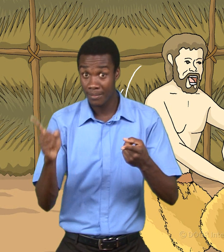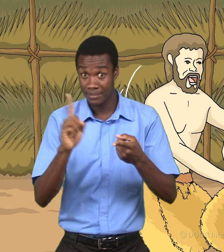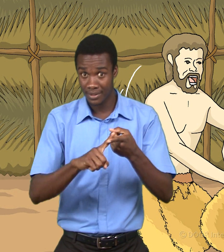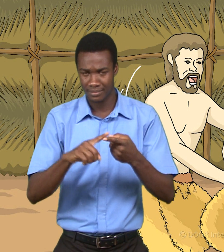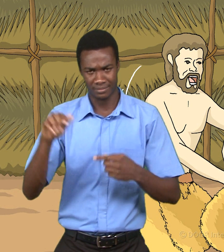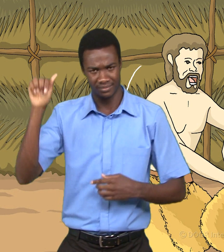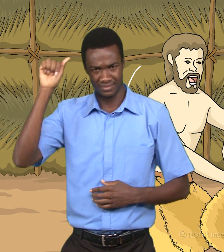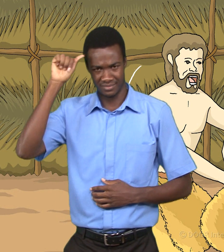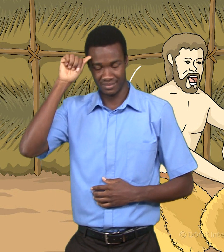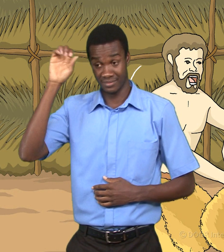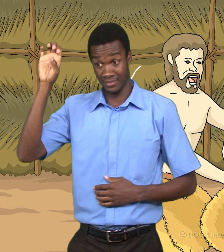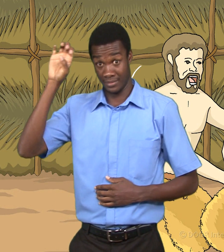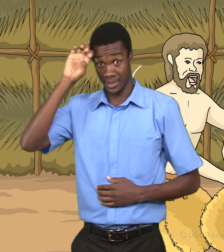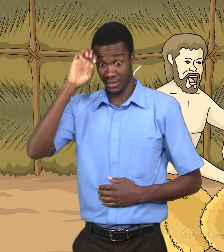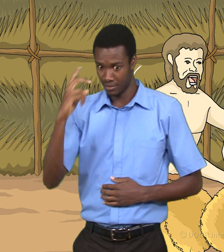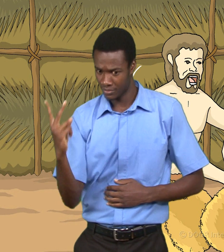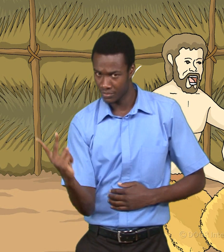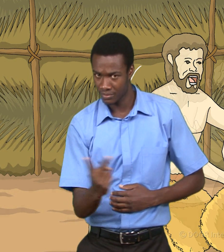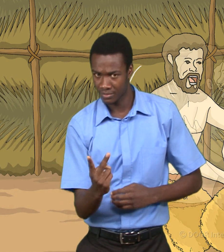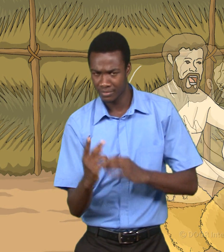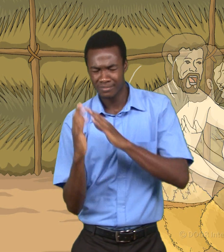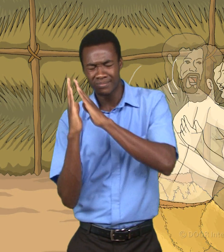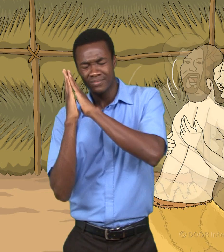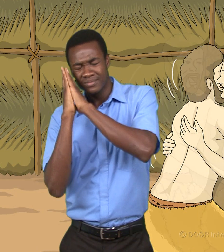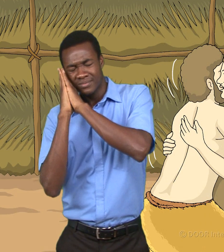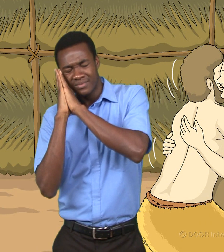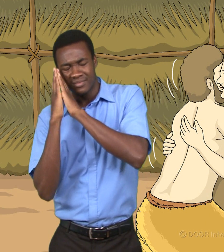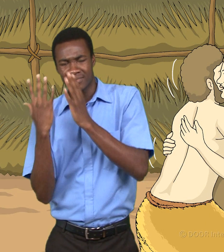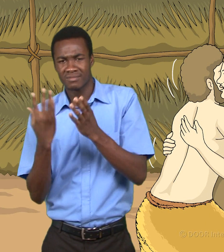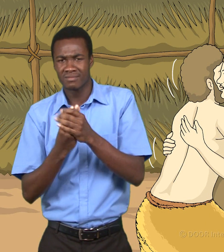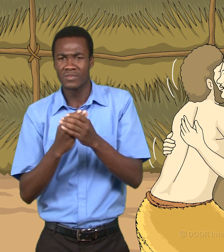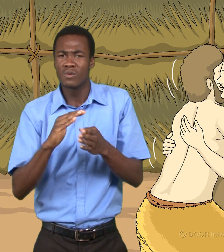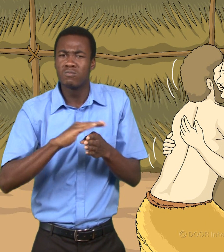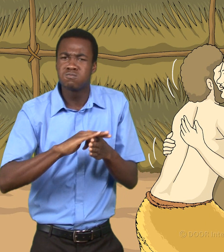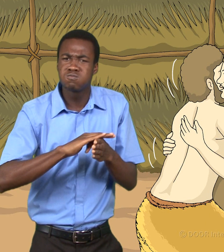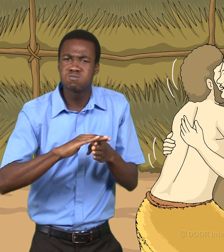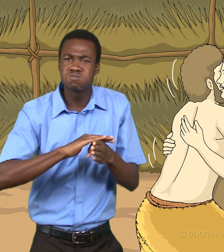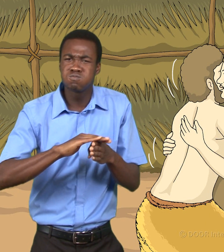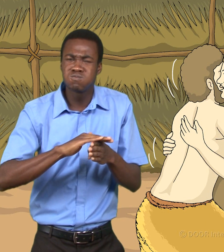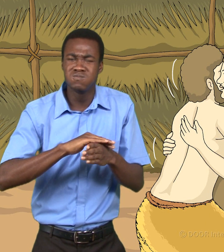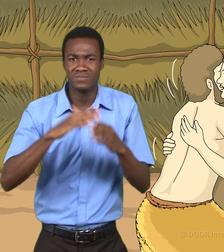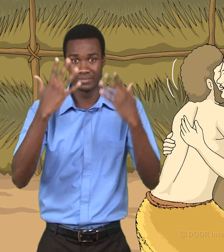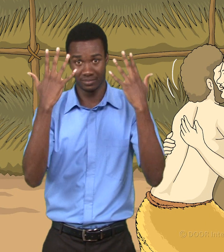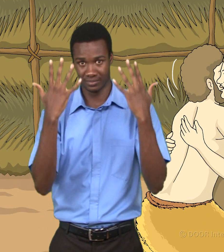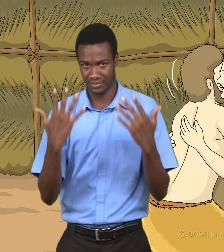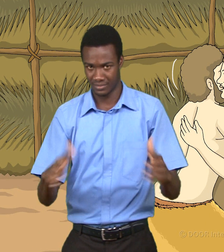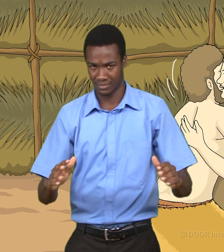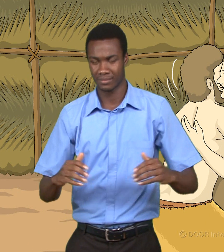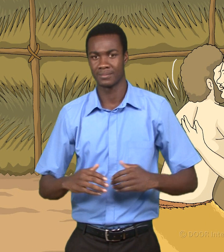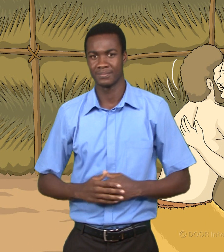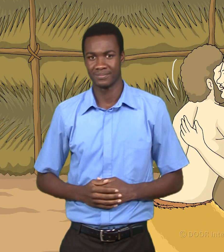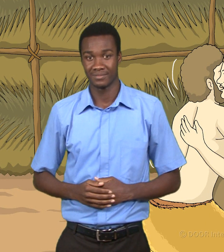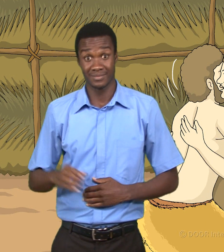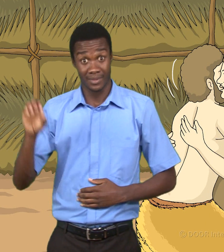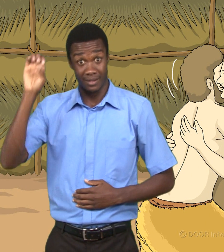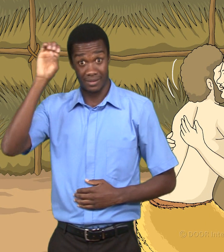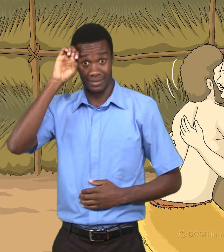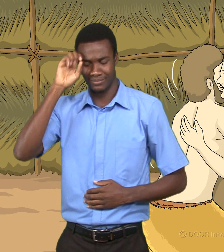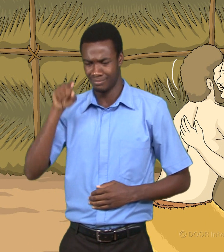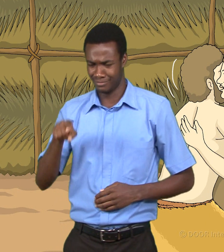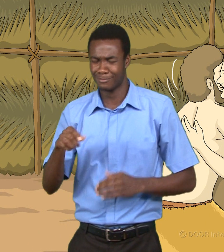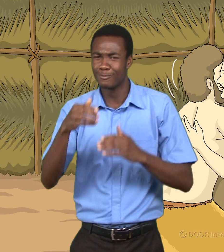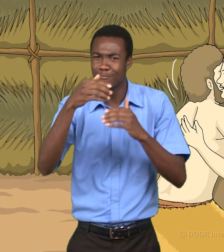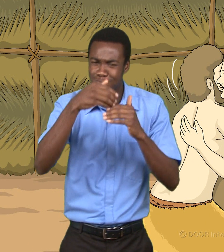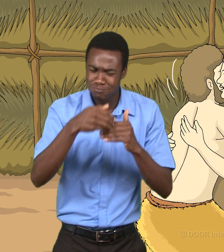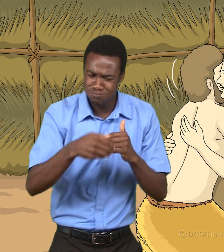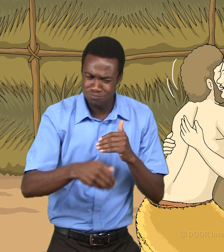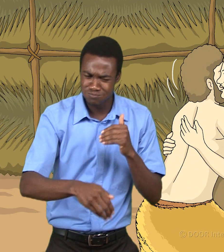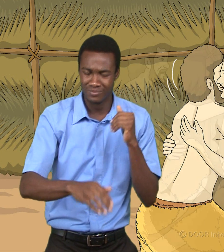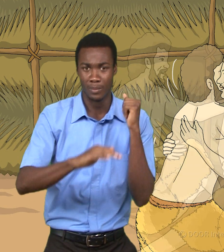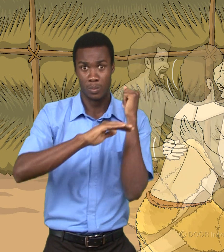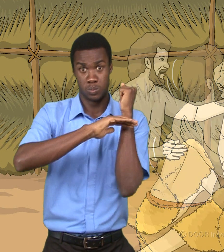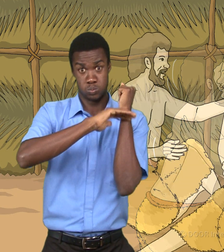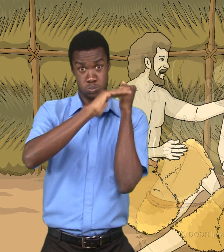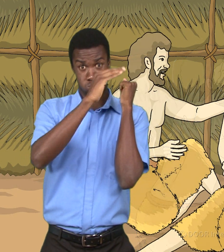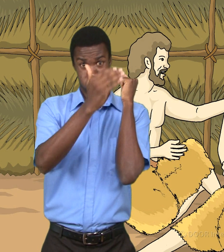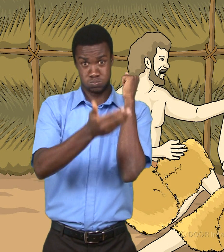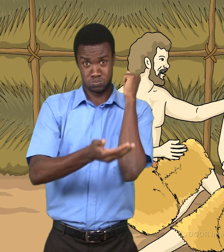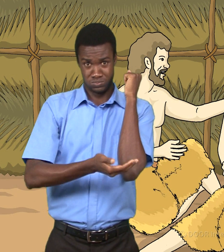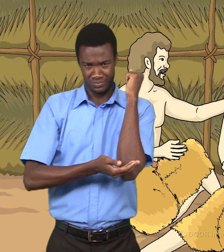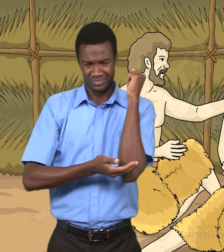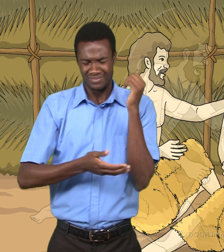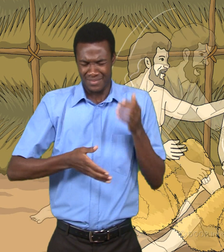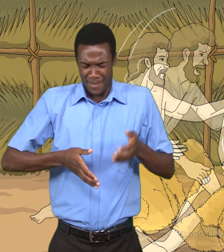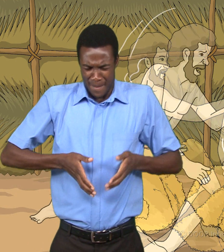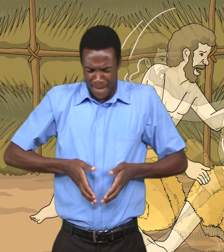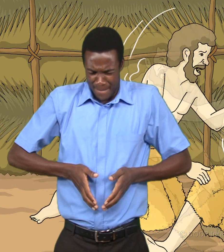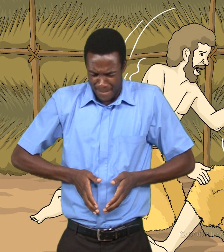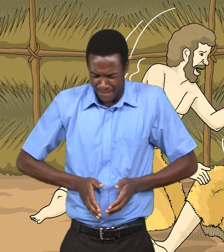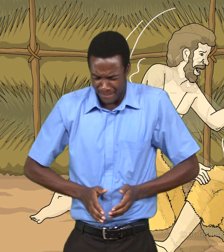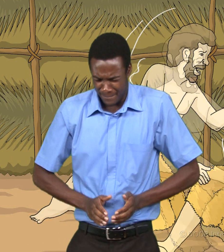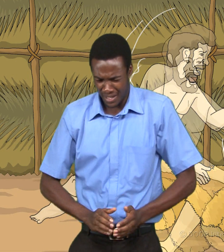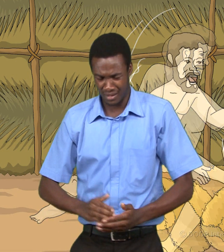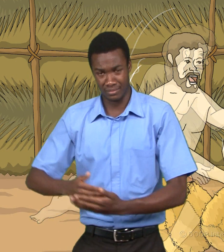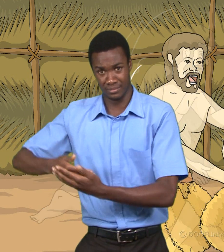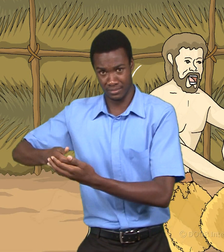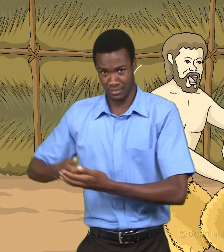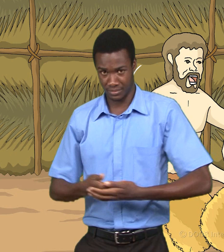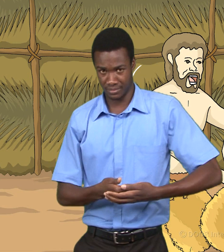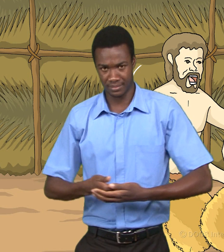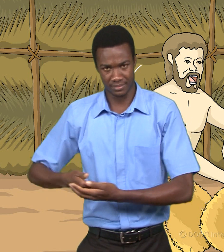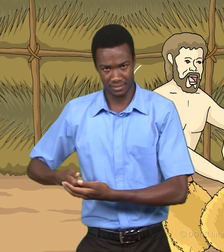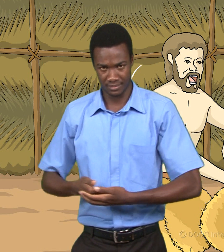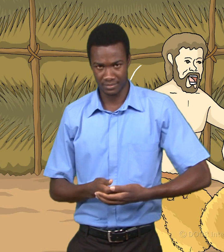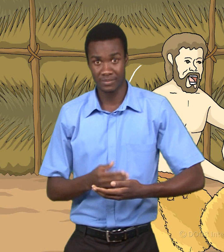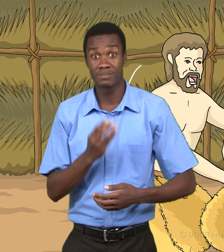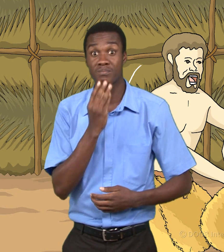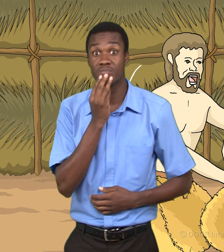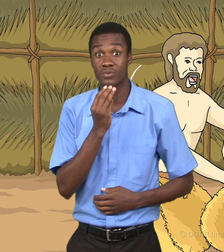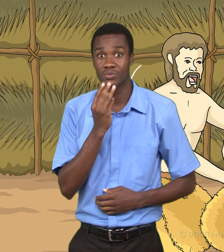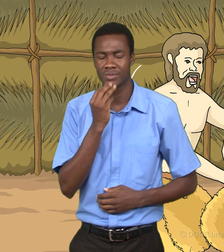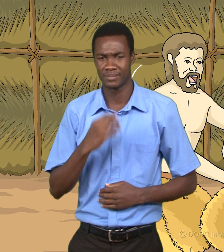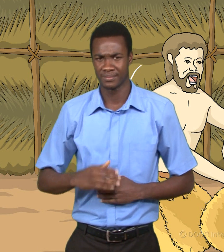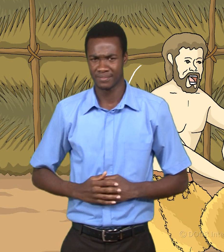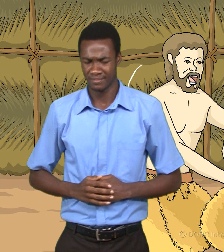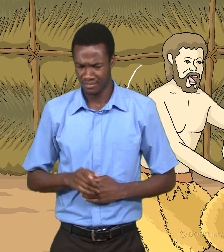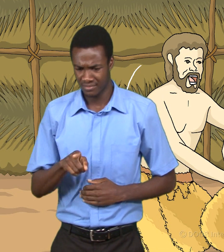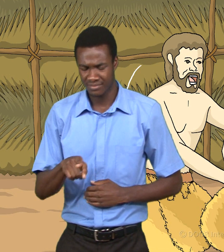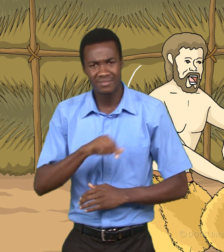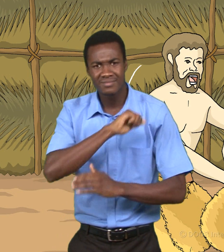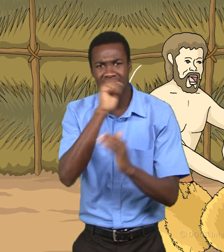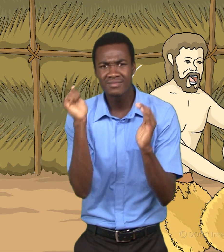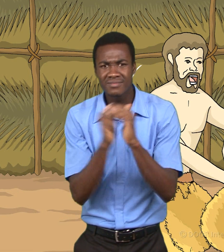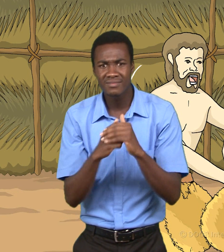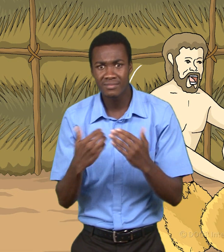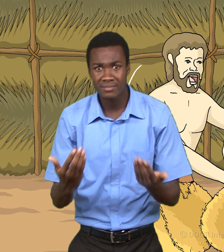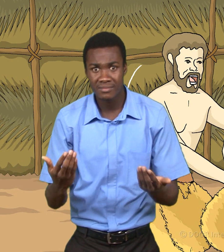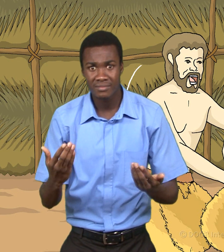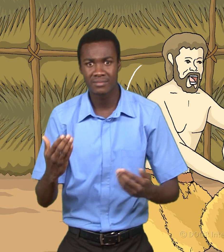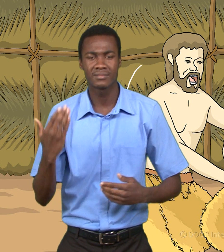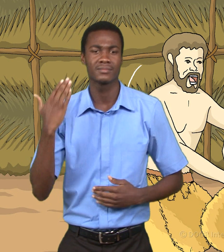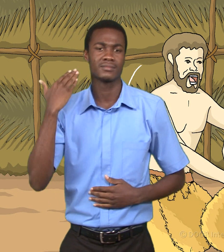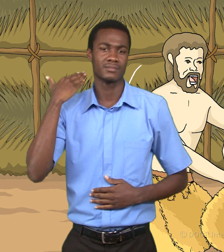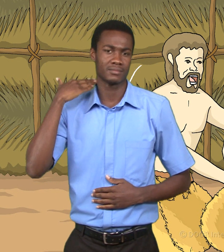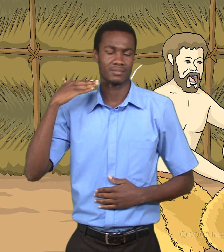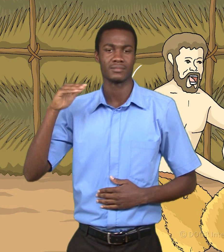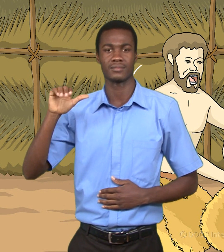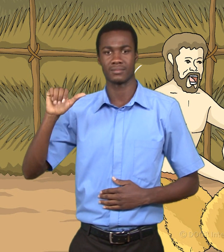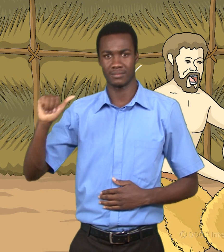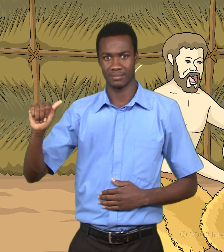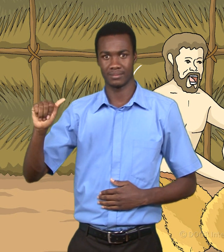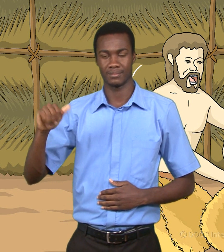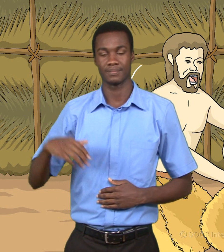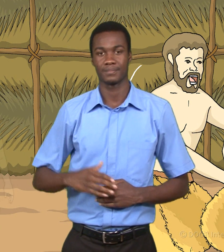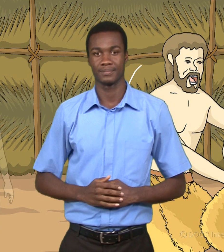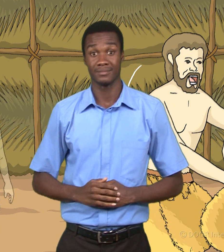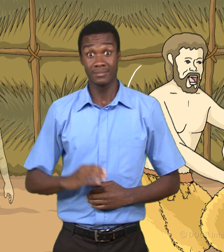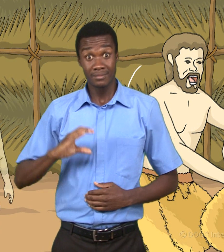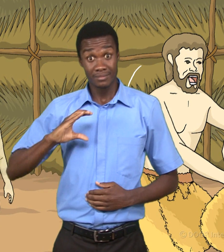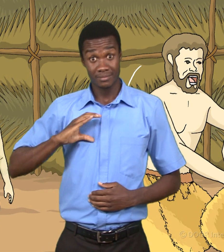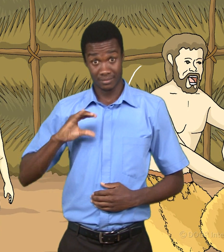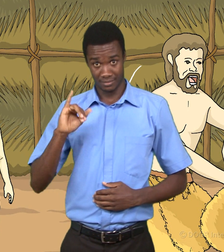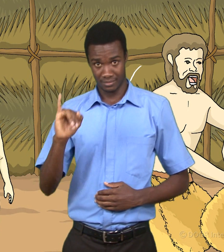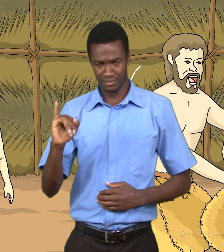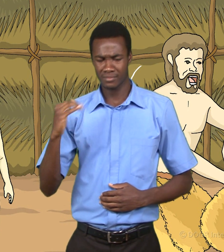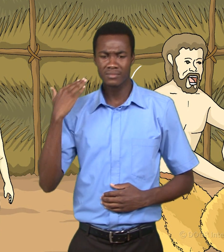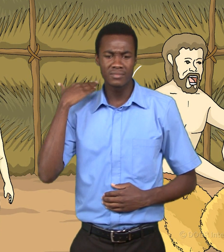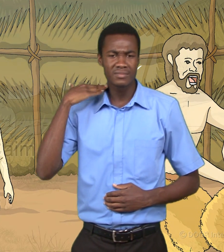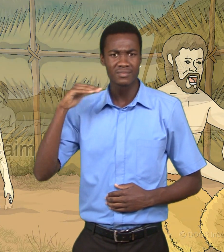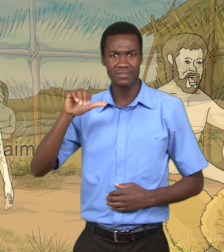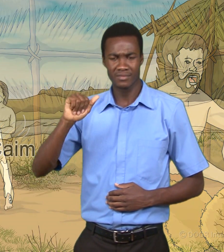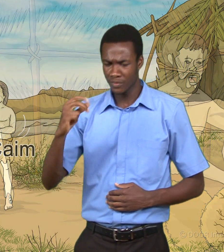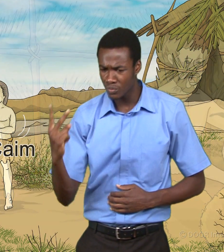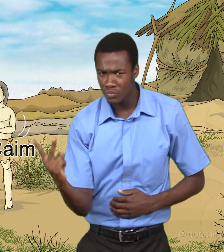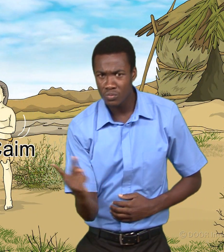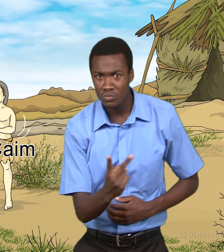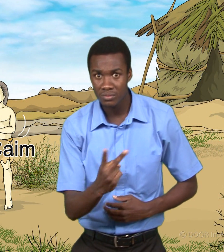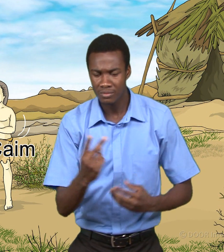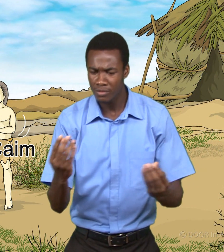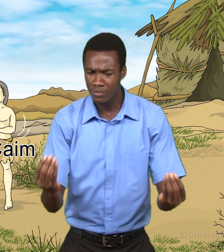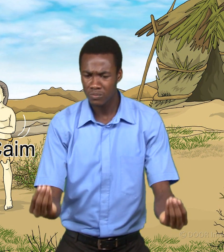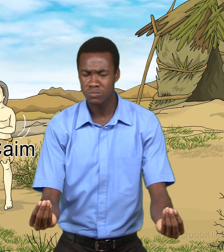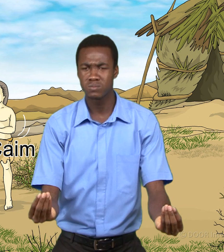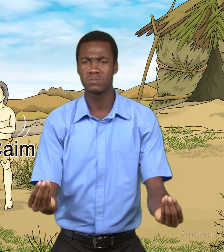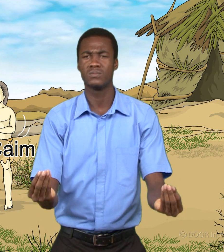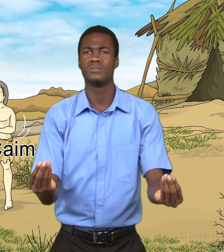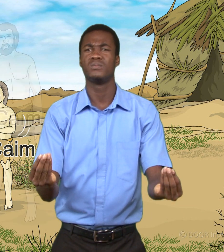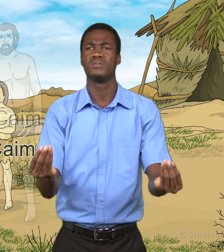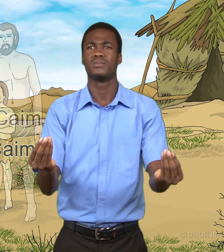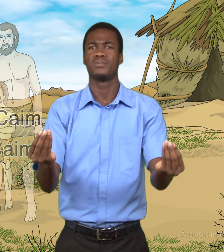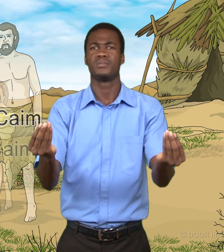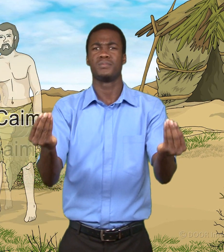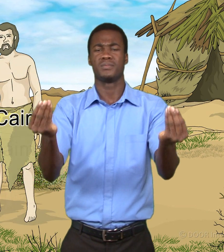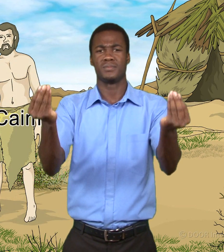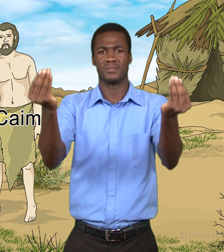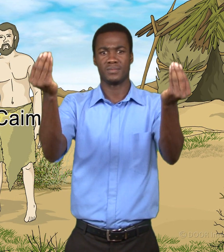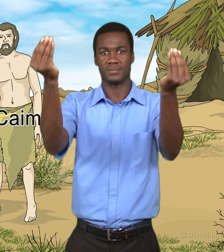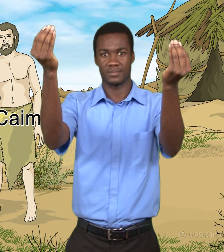Later she gave birth to Cain’s brother Abel.